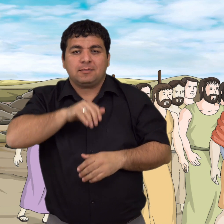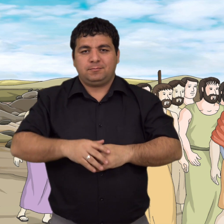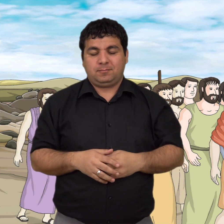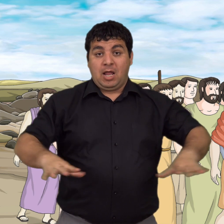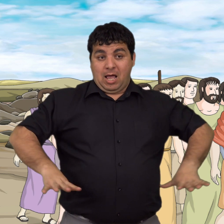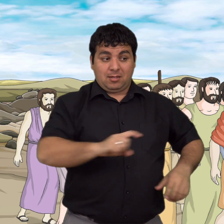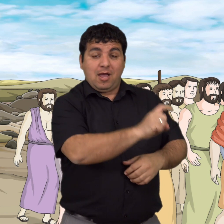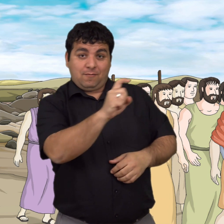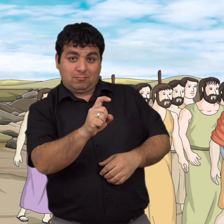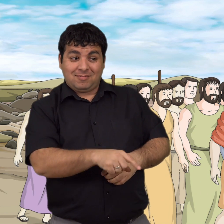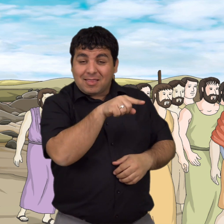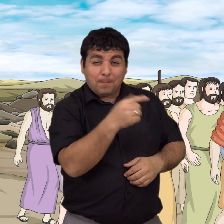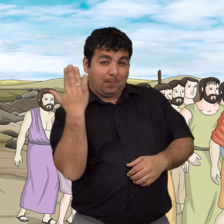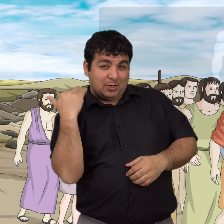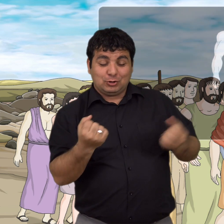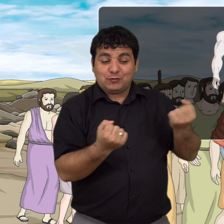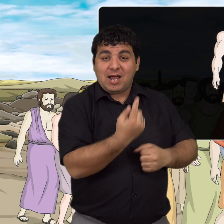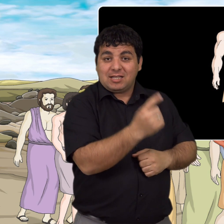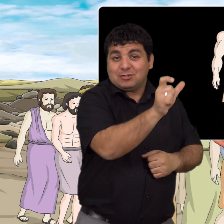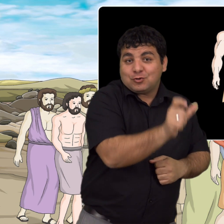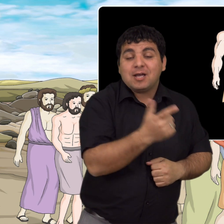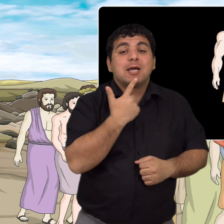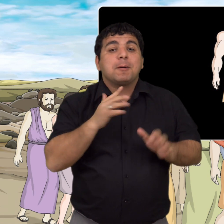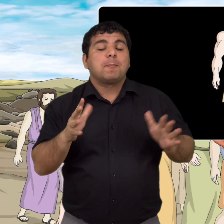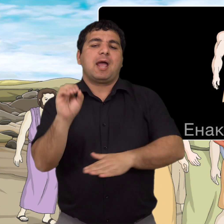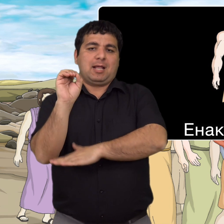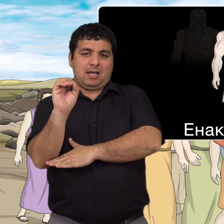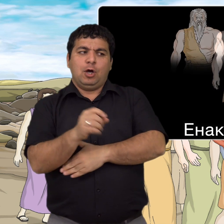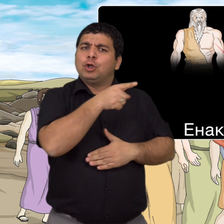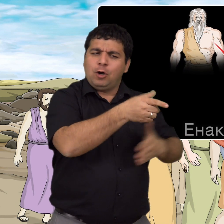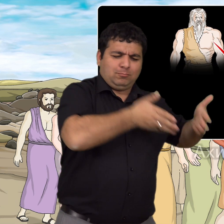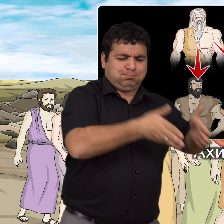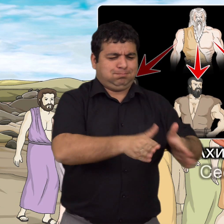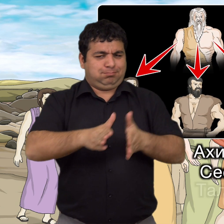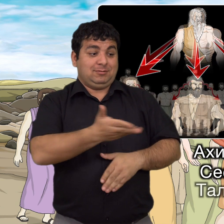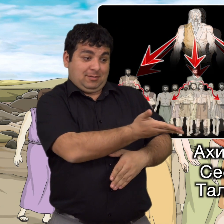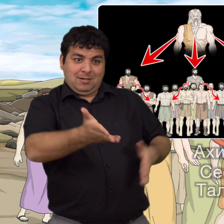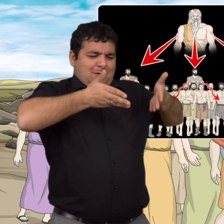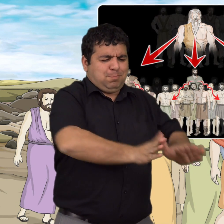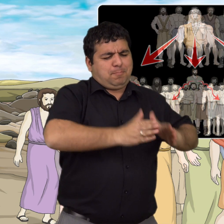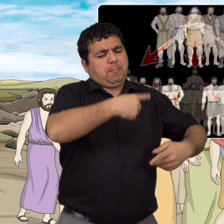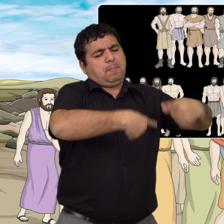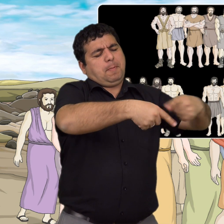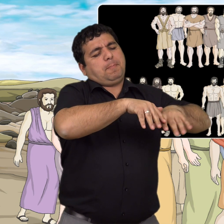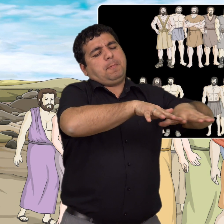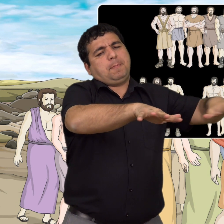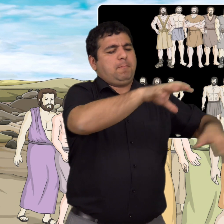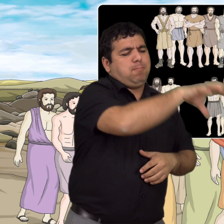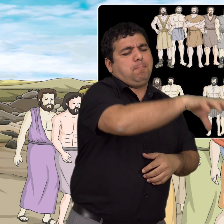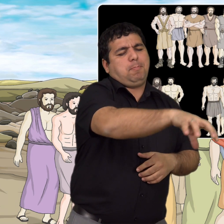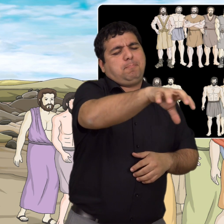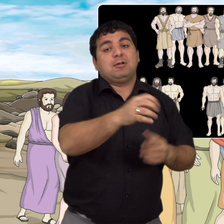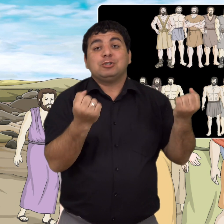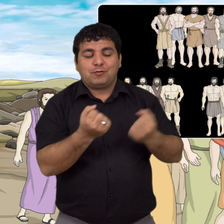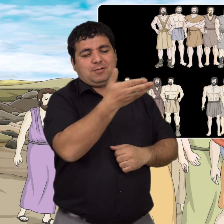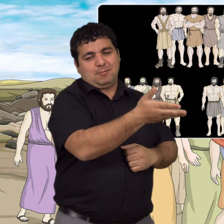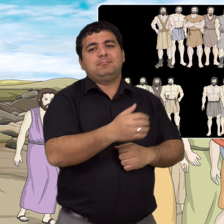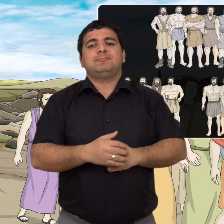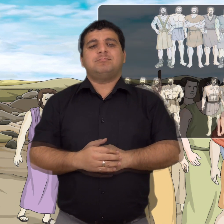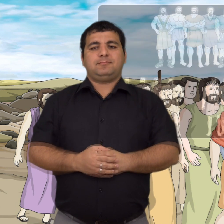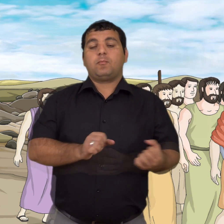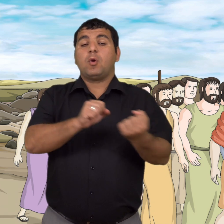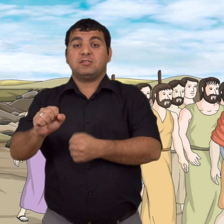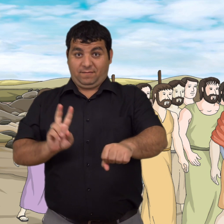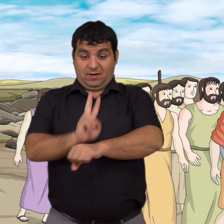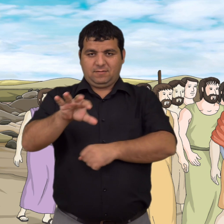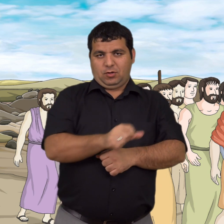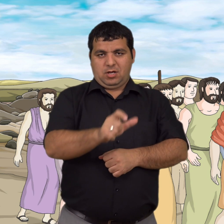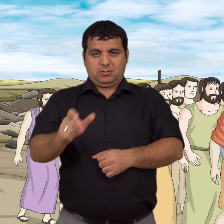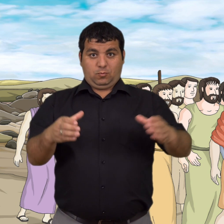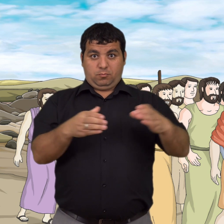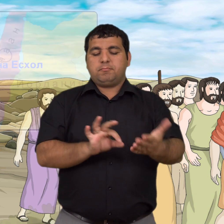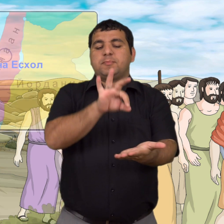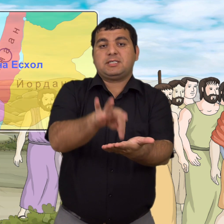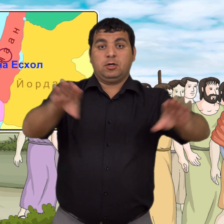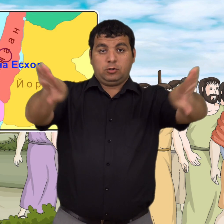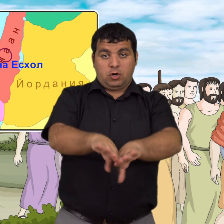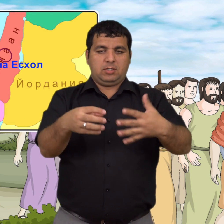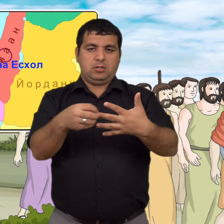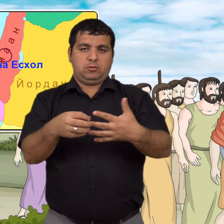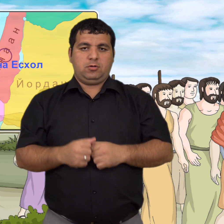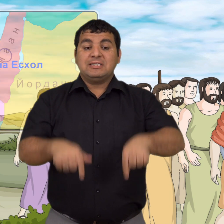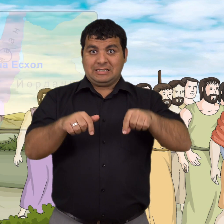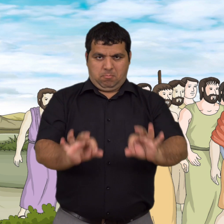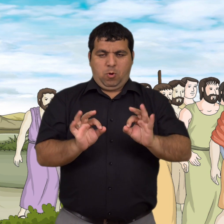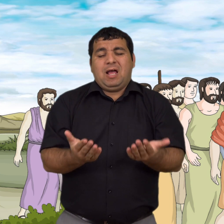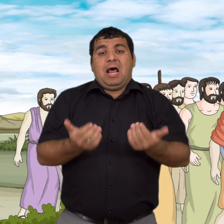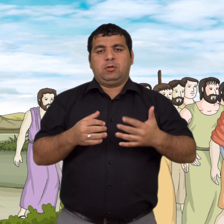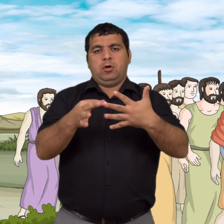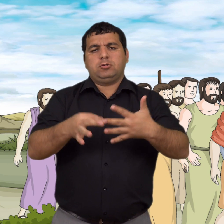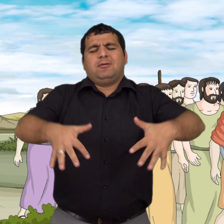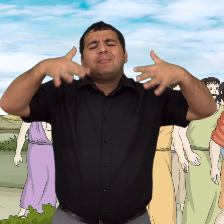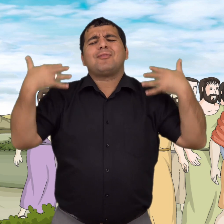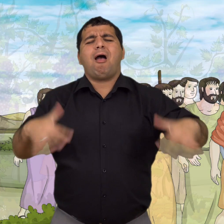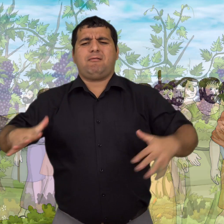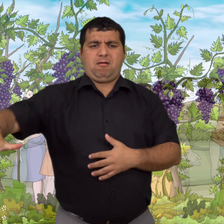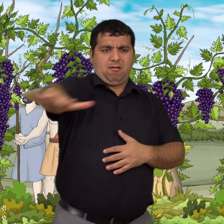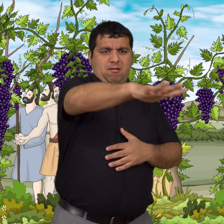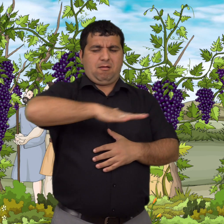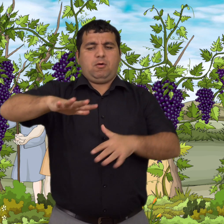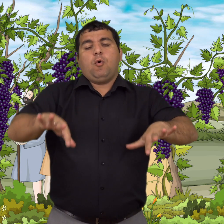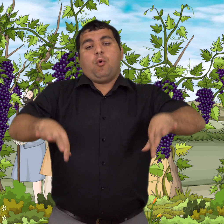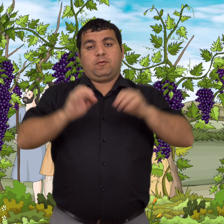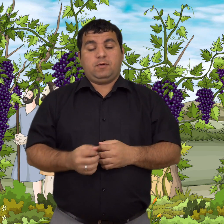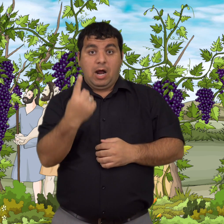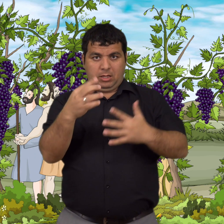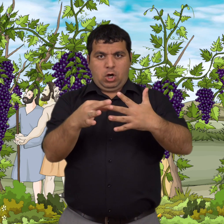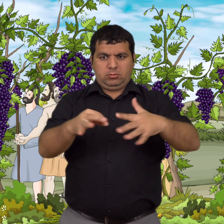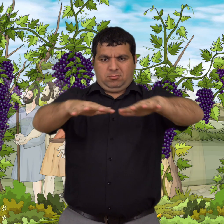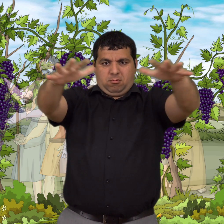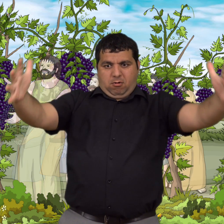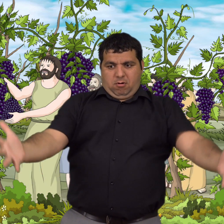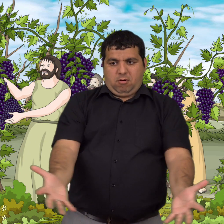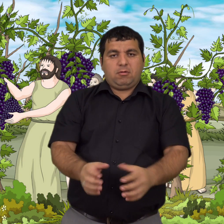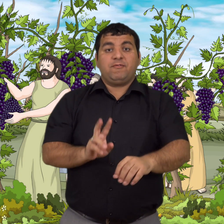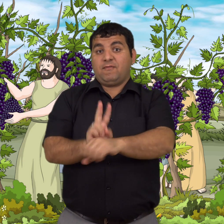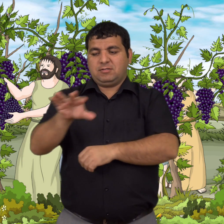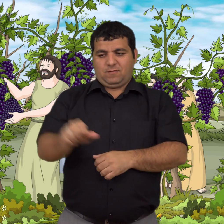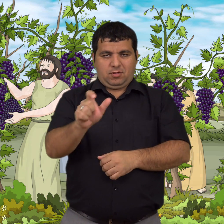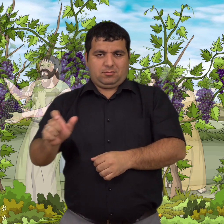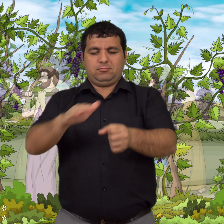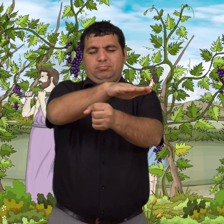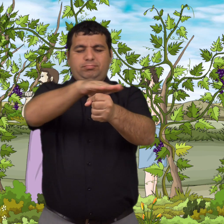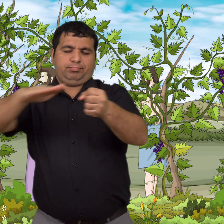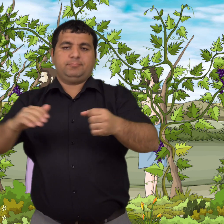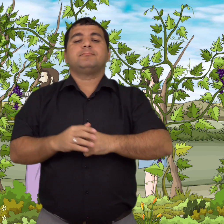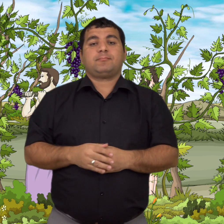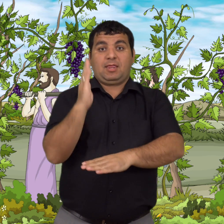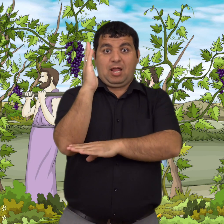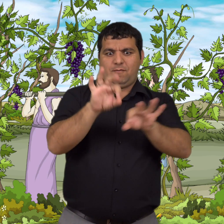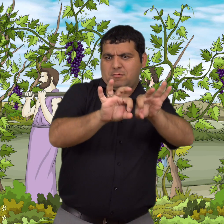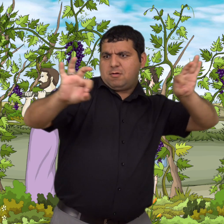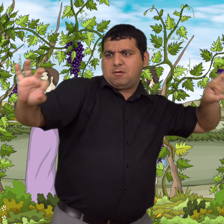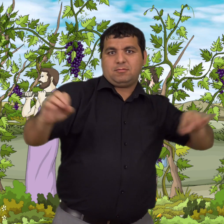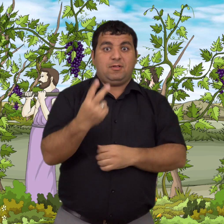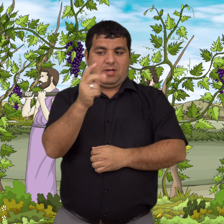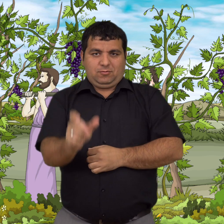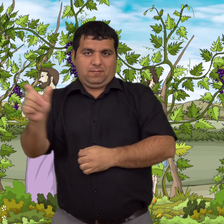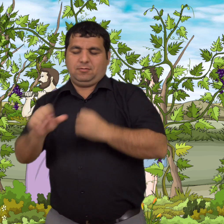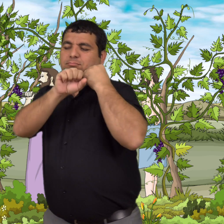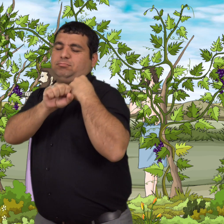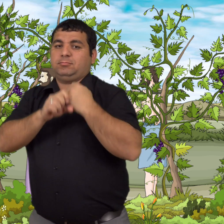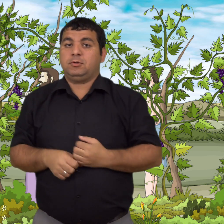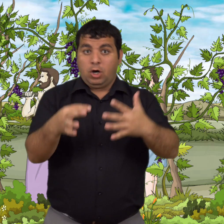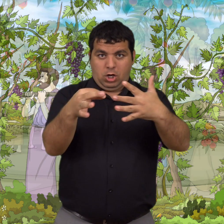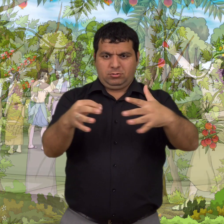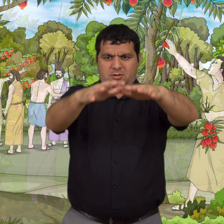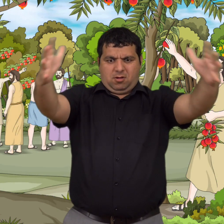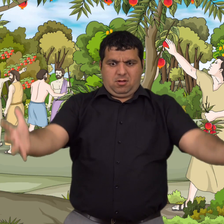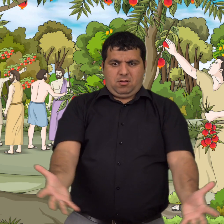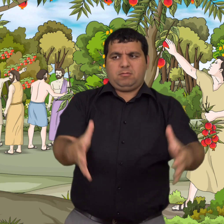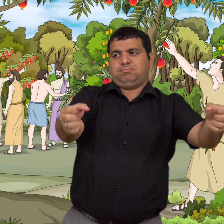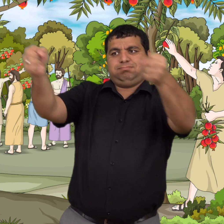When they came to the Valley of Eshcol, they cut down a branch with a single cluster of grapes, which they carried on a pole between two men.